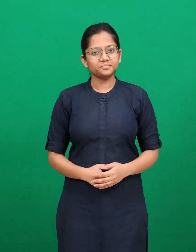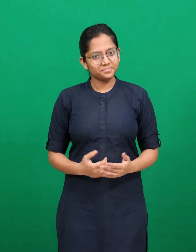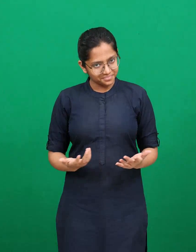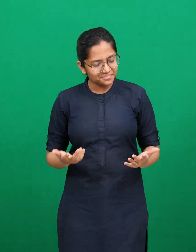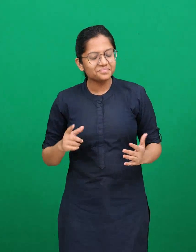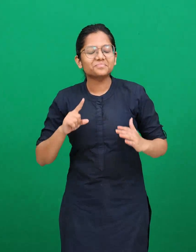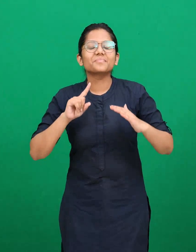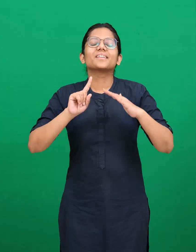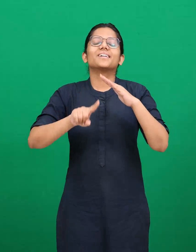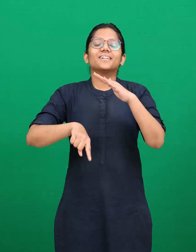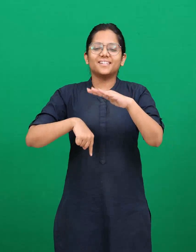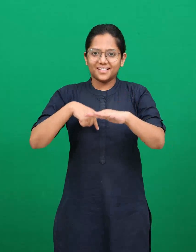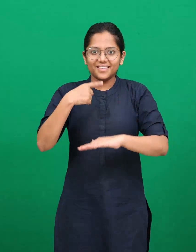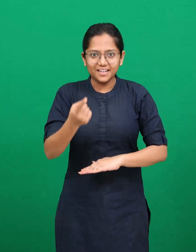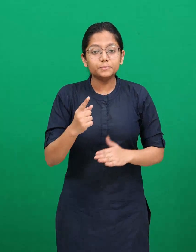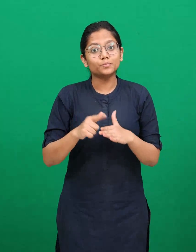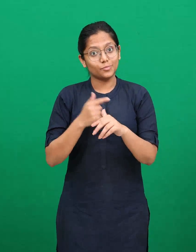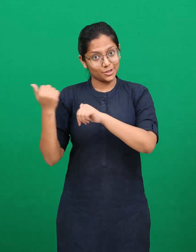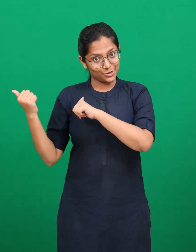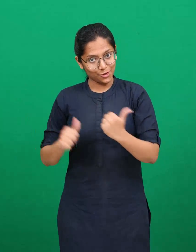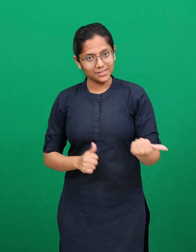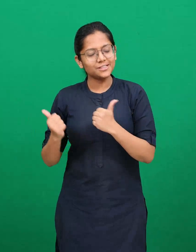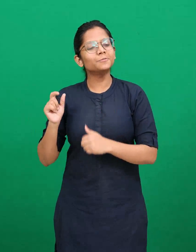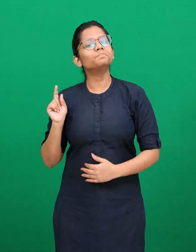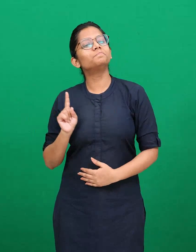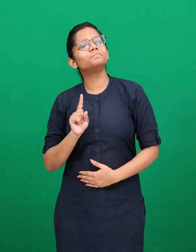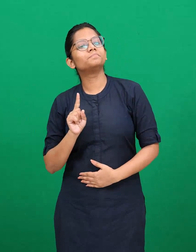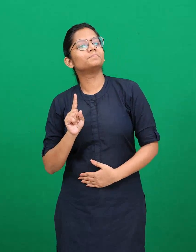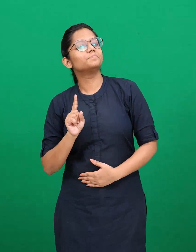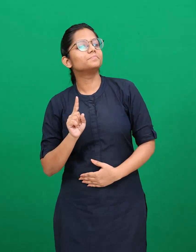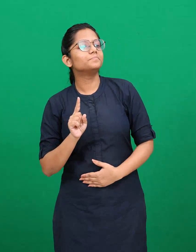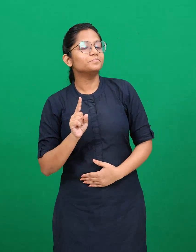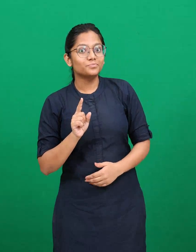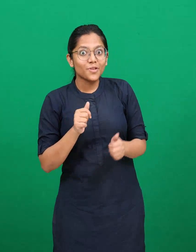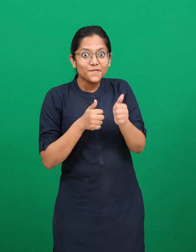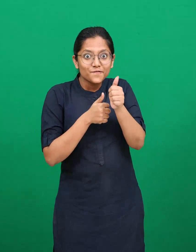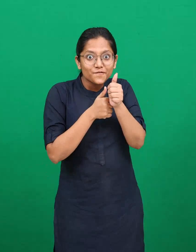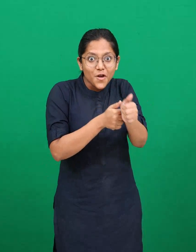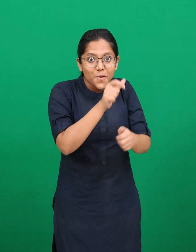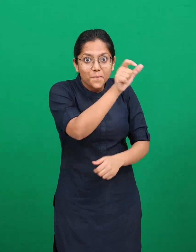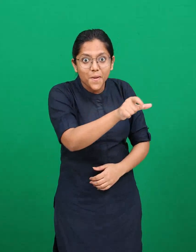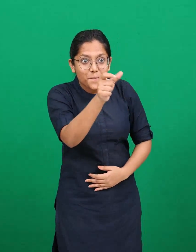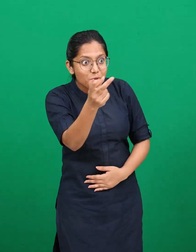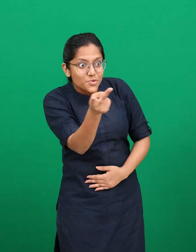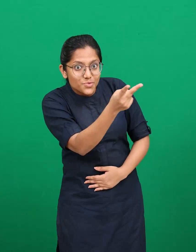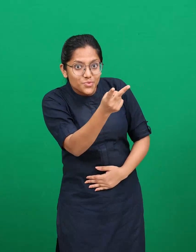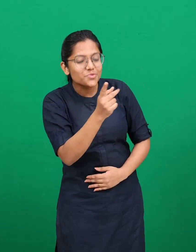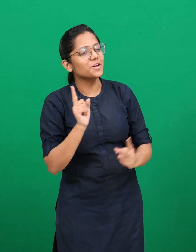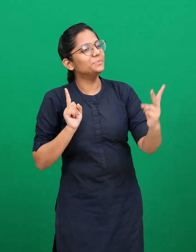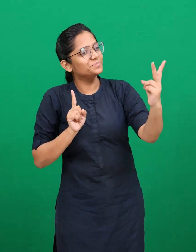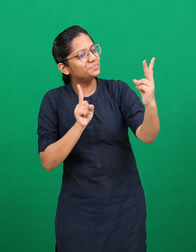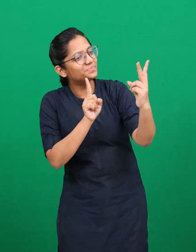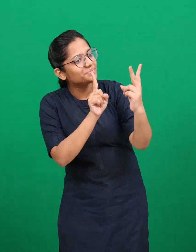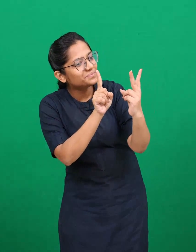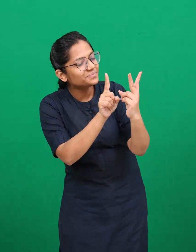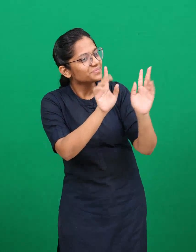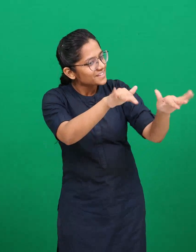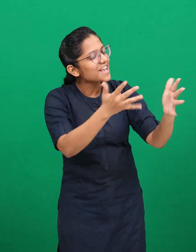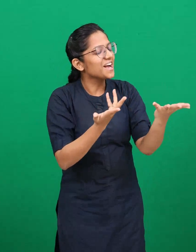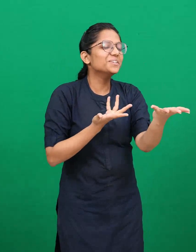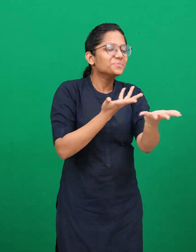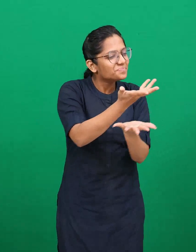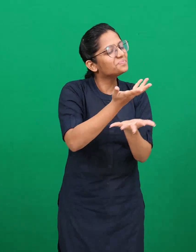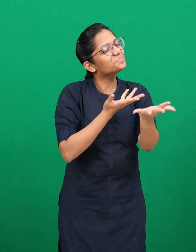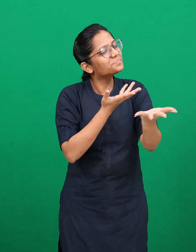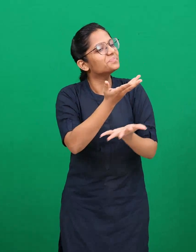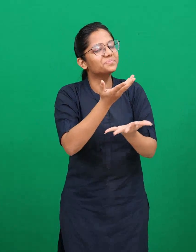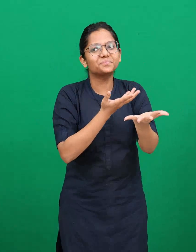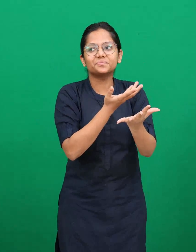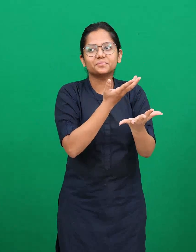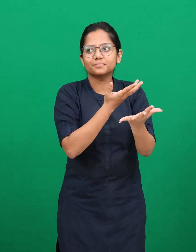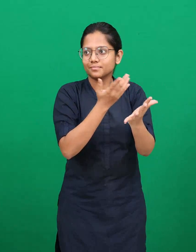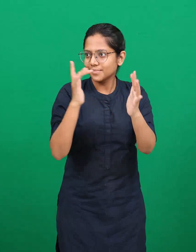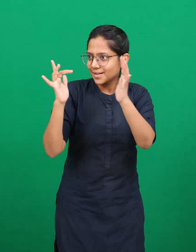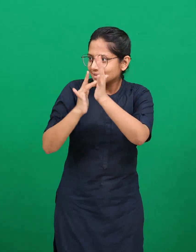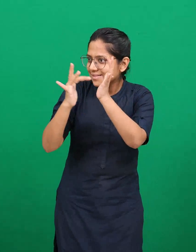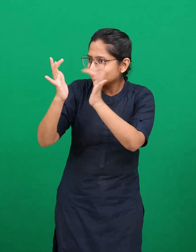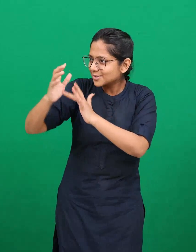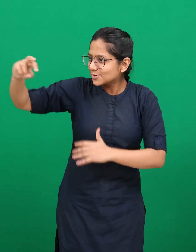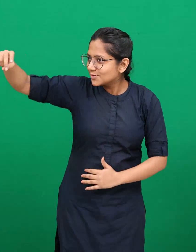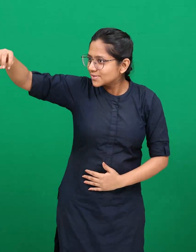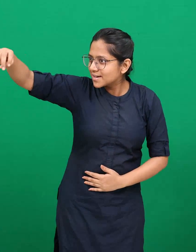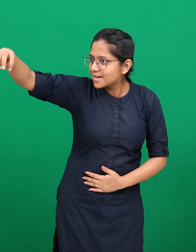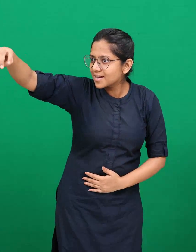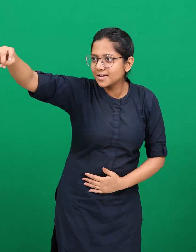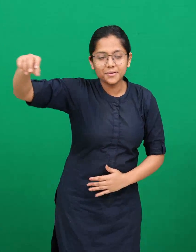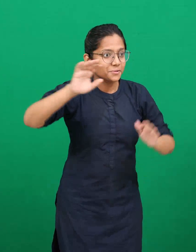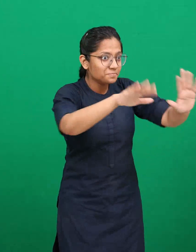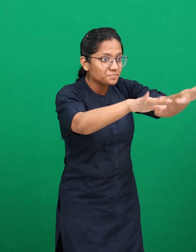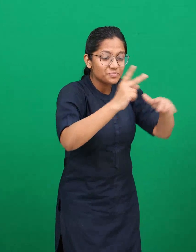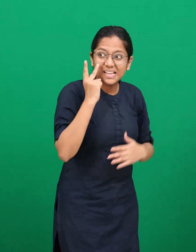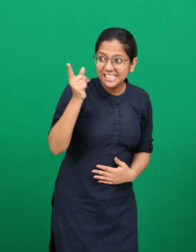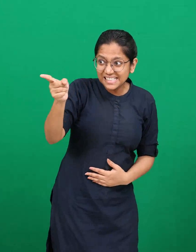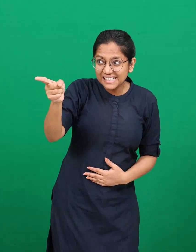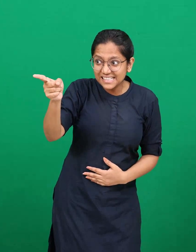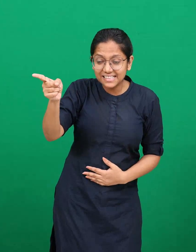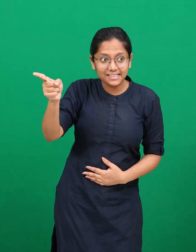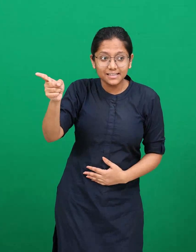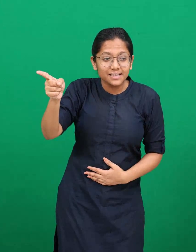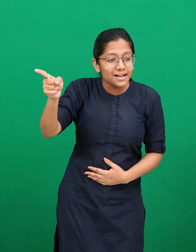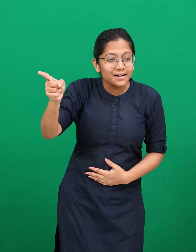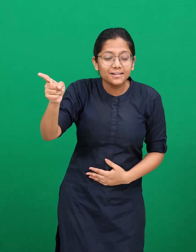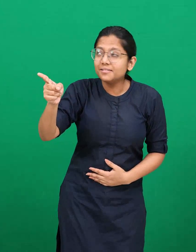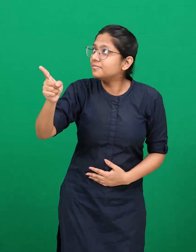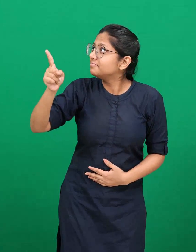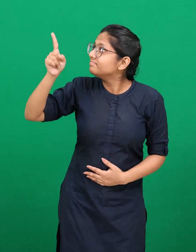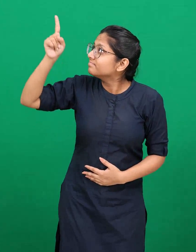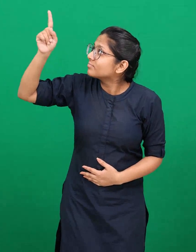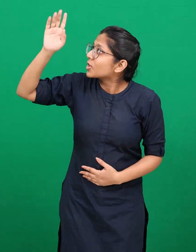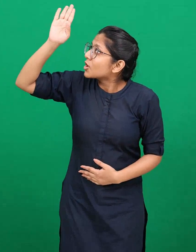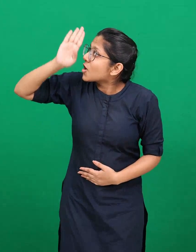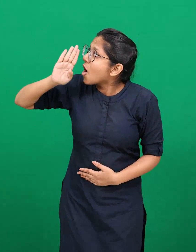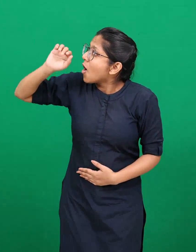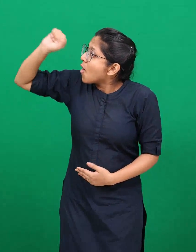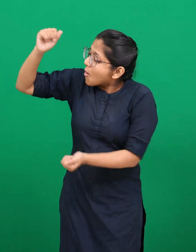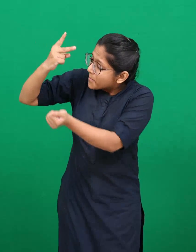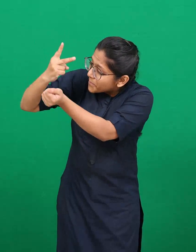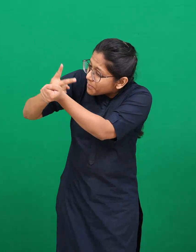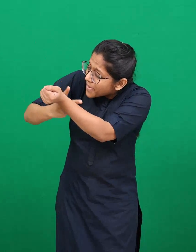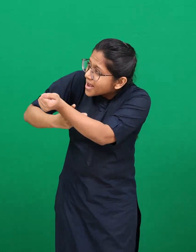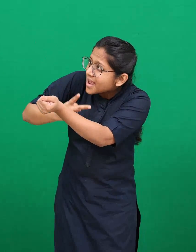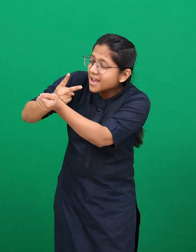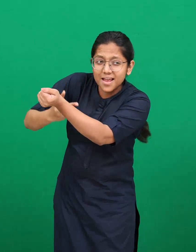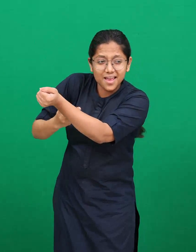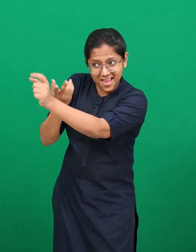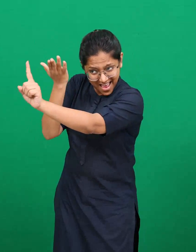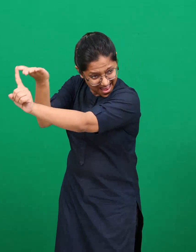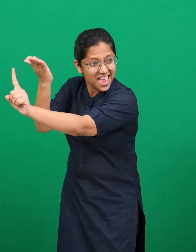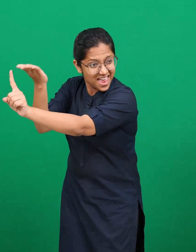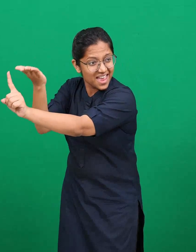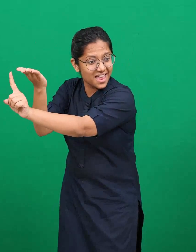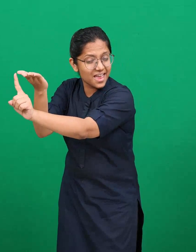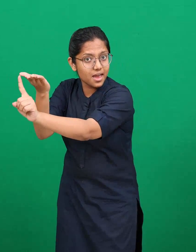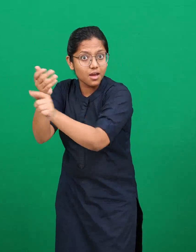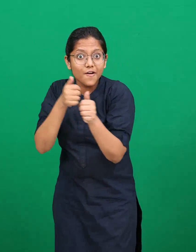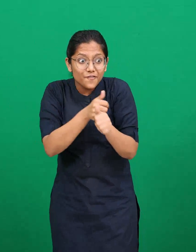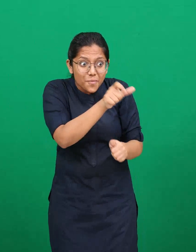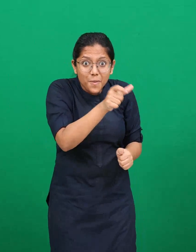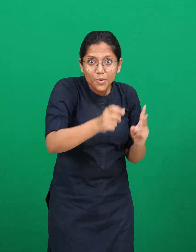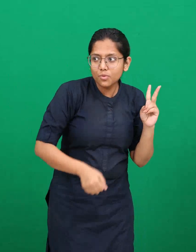The next day John was there again with two of his disciples. When he saw Jesus walking by, he said, "Look, the Lamb of God!"